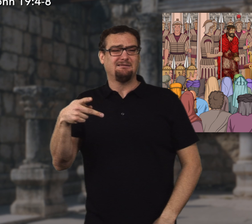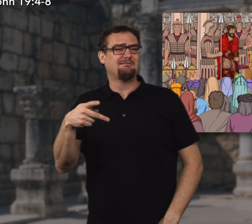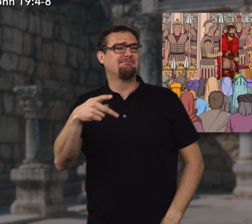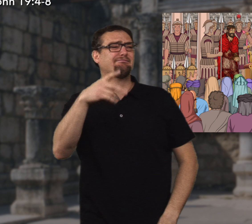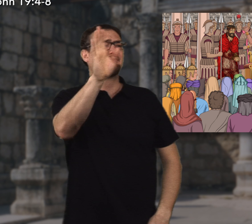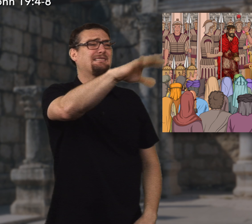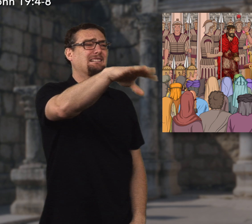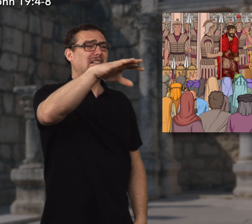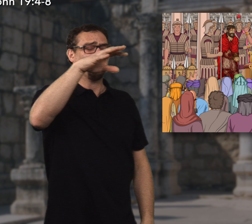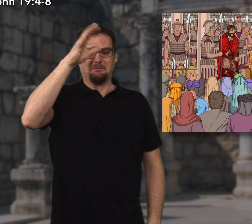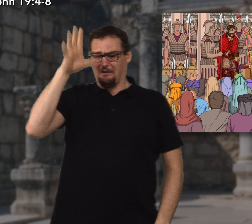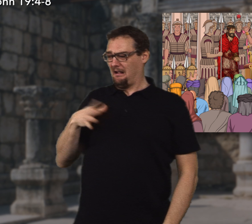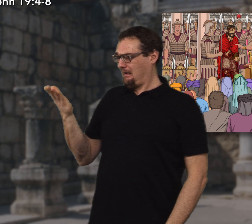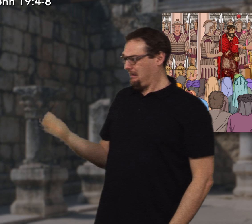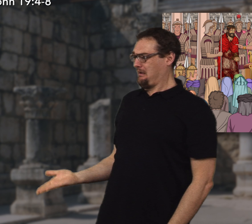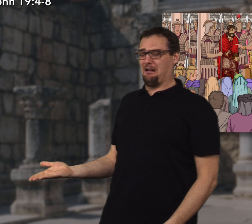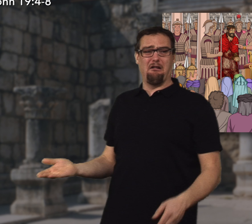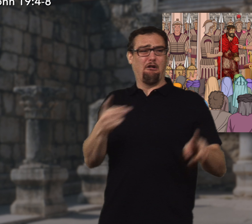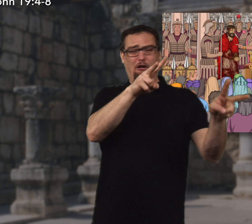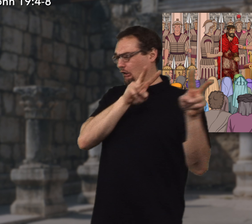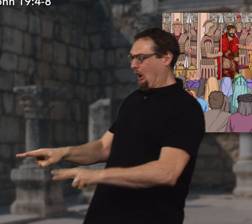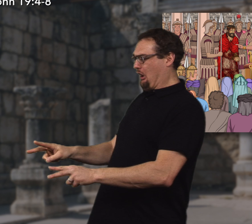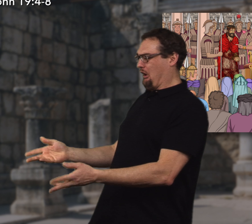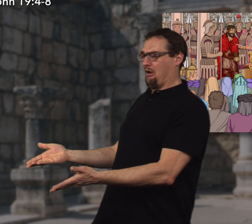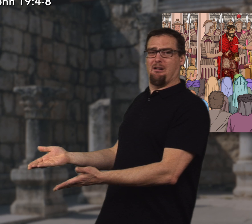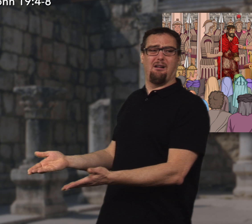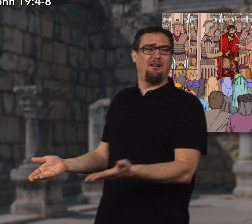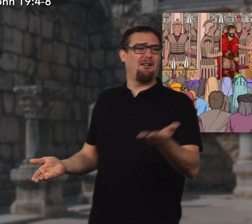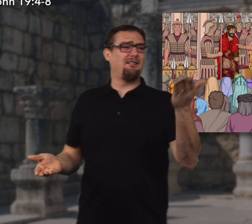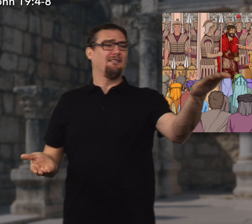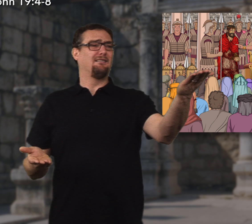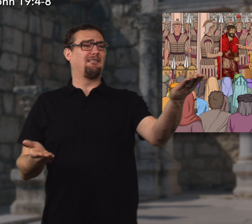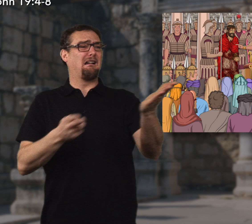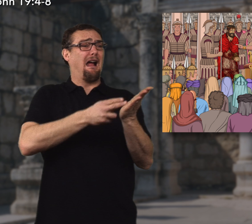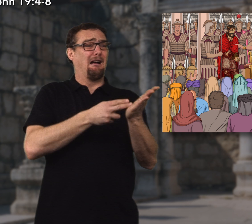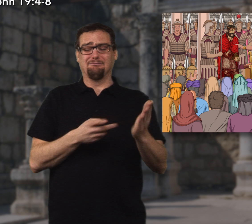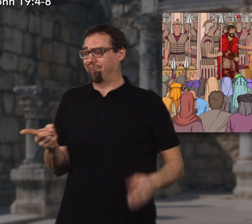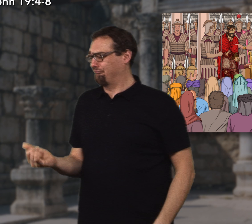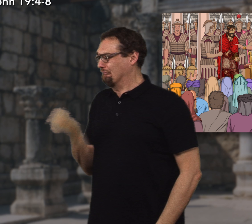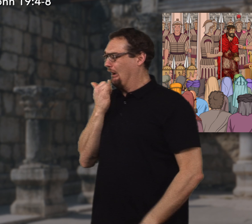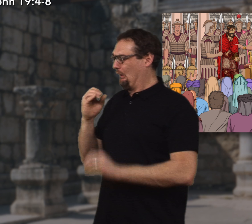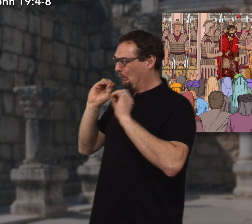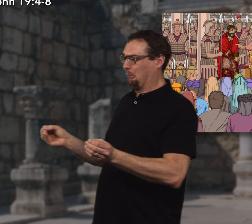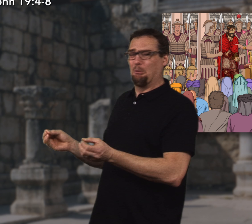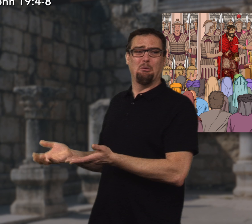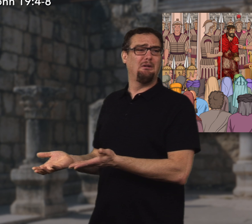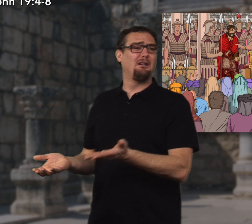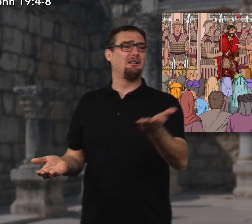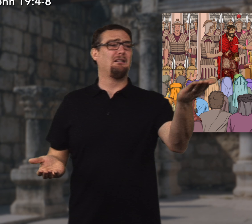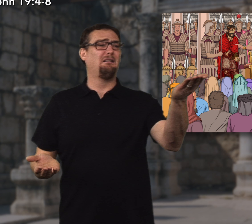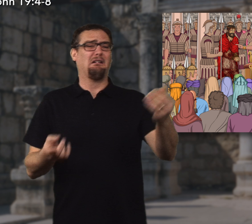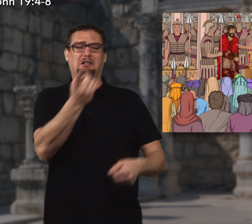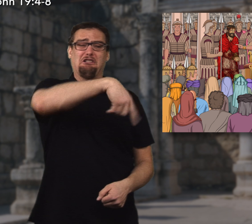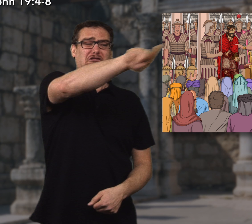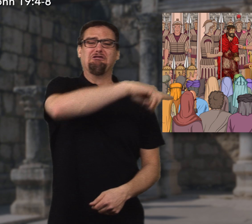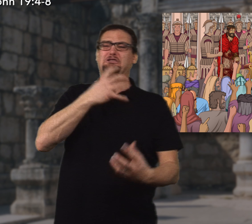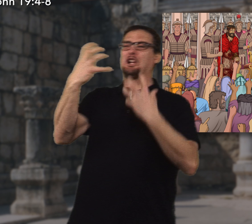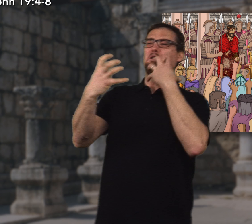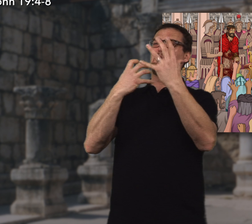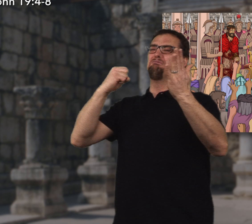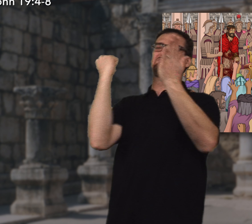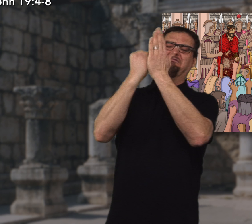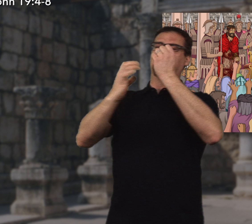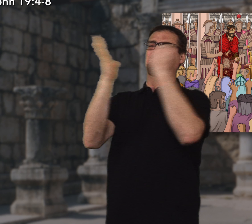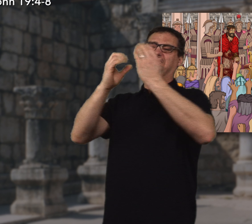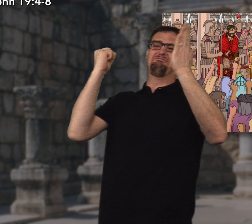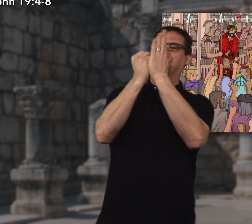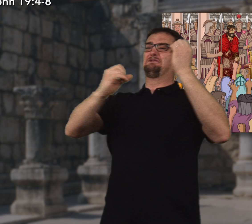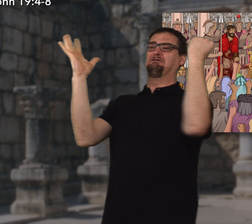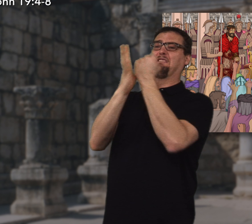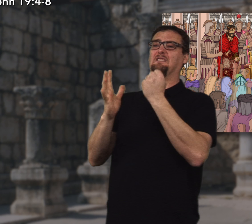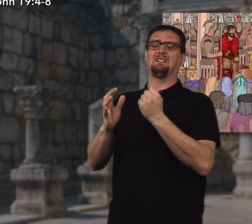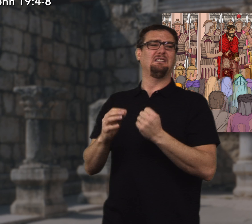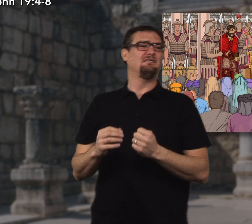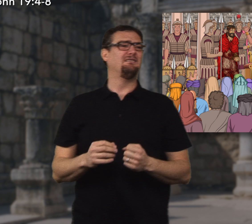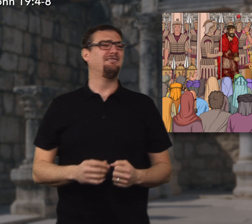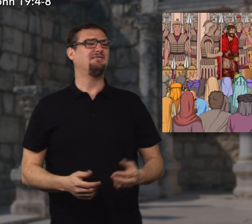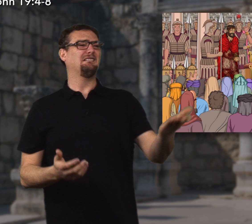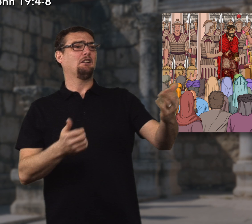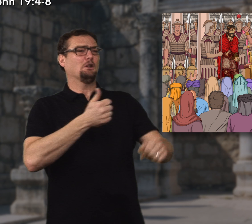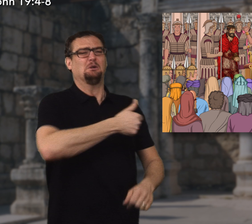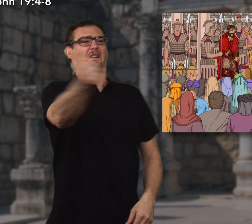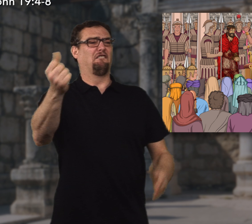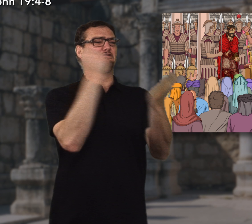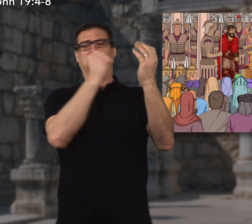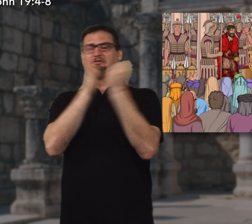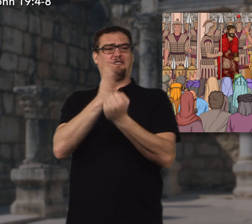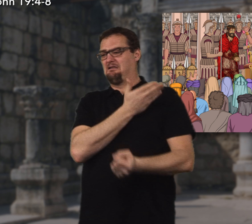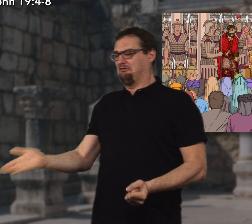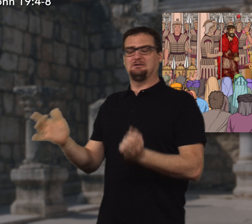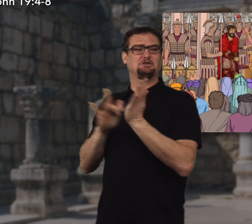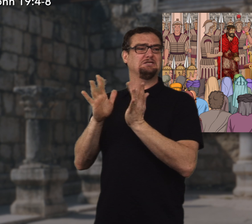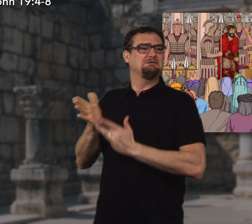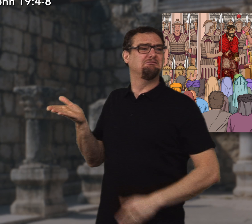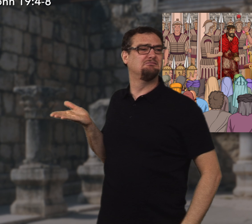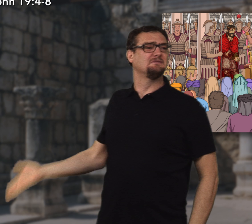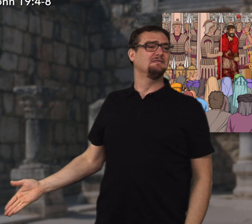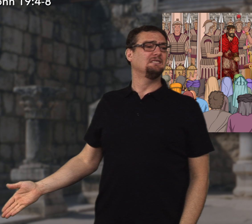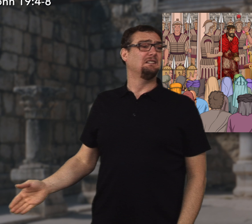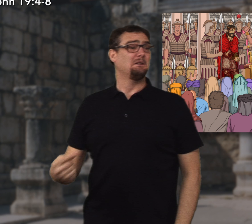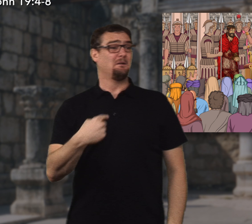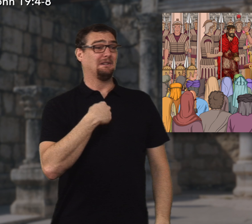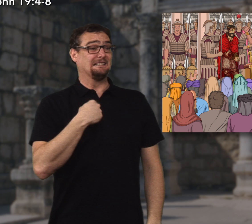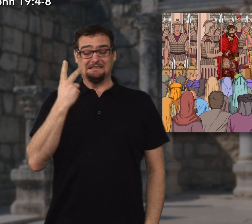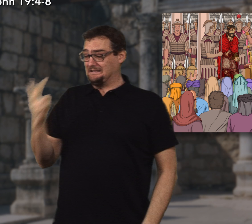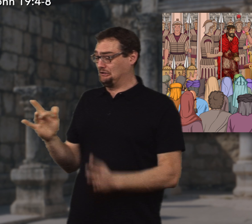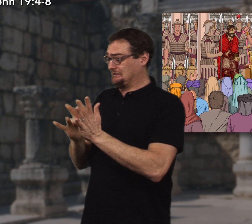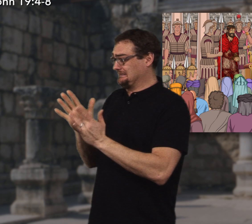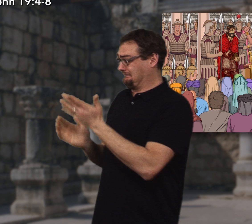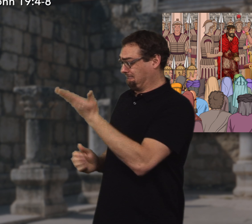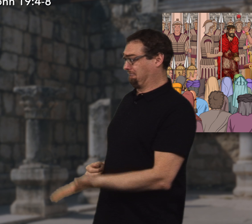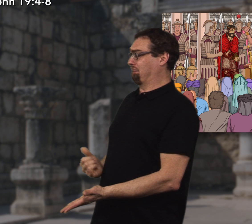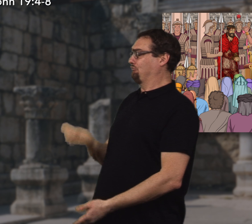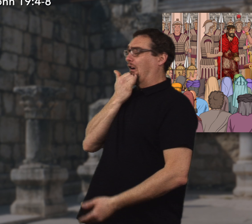As soon as the chief priests and officers saw Him, they shouted, “Crucify Him! Crucify Him!”